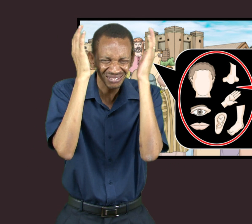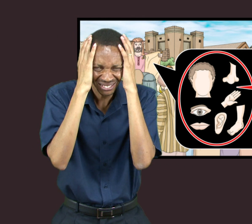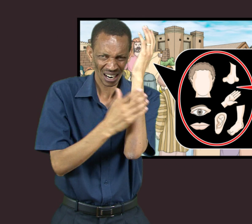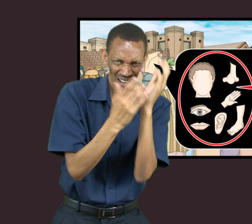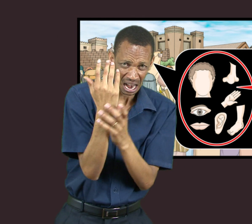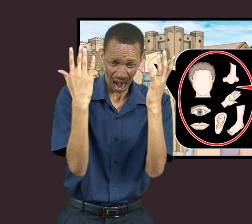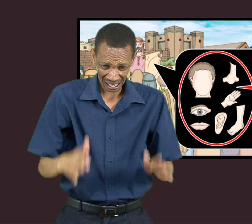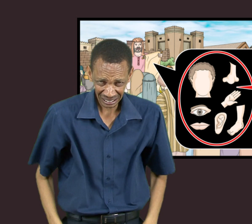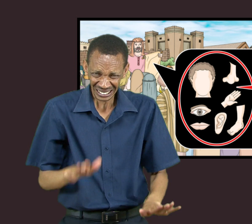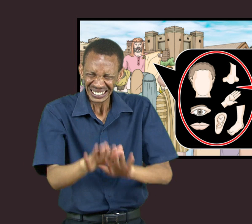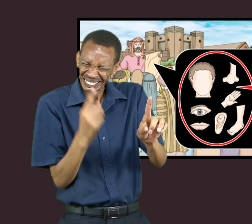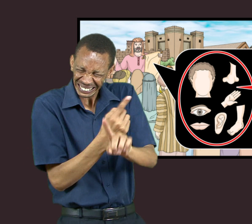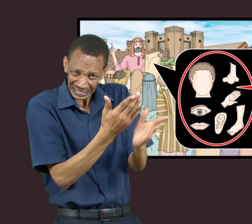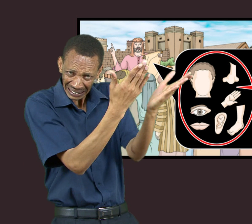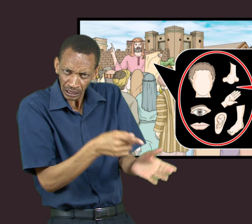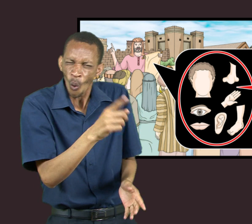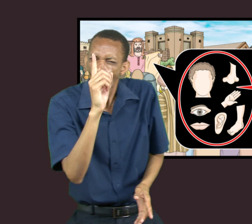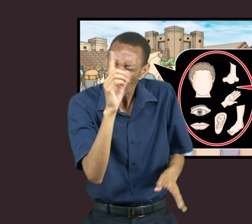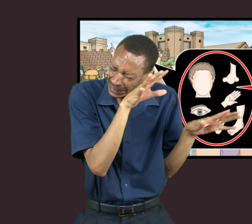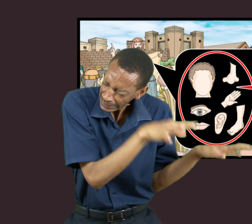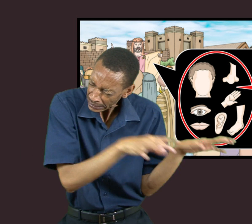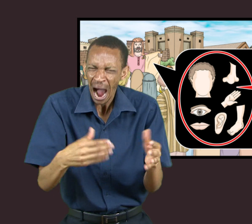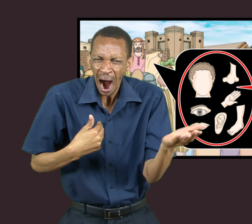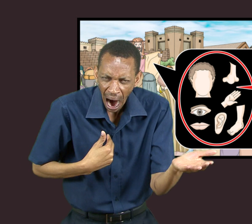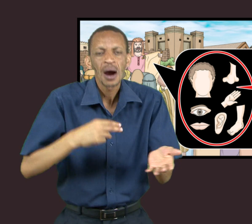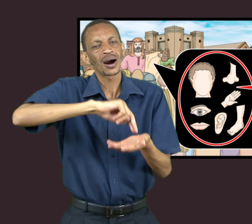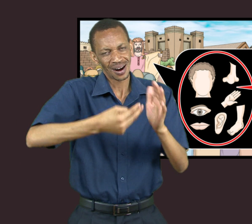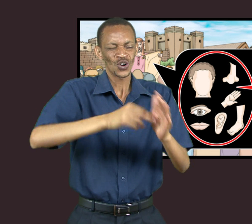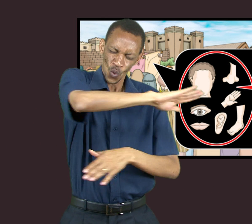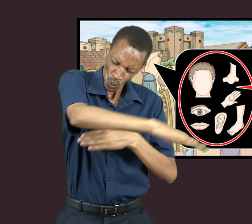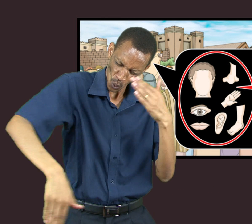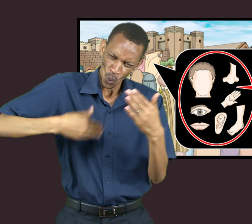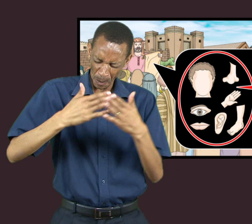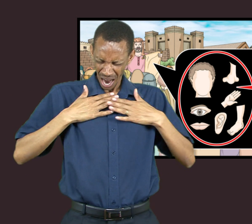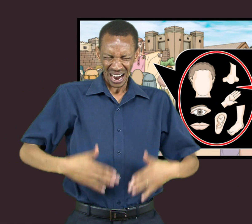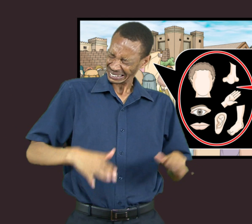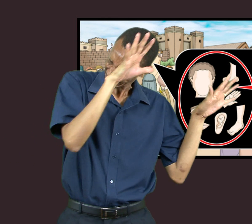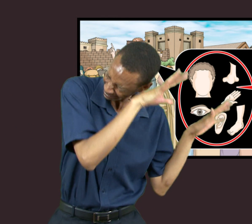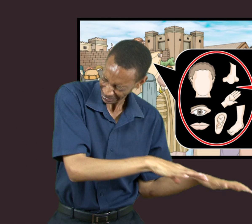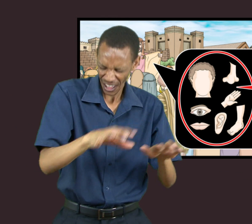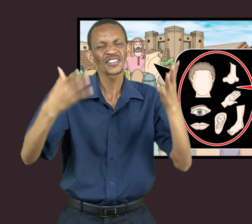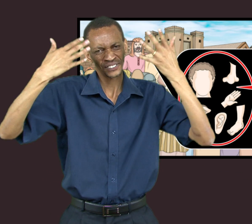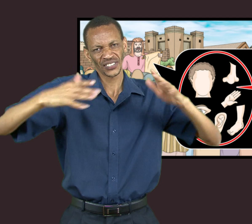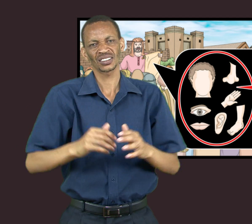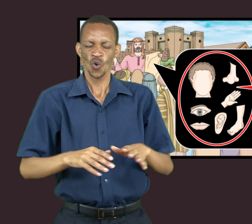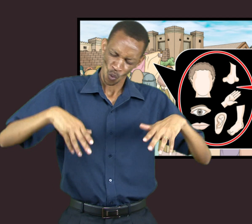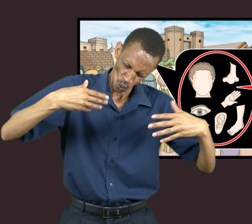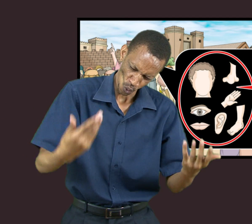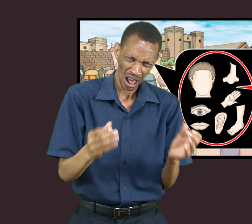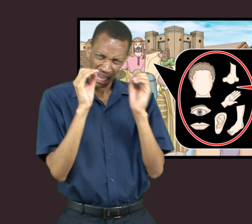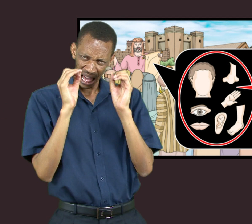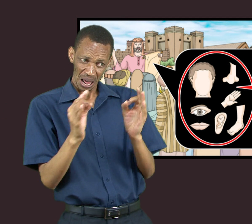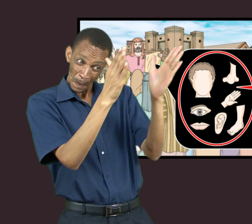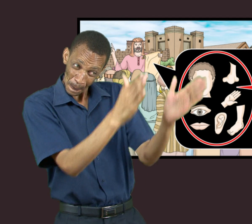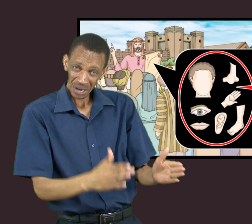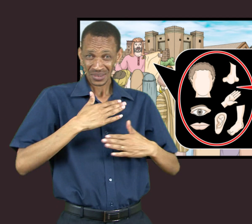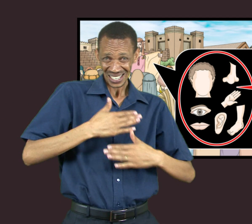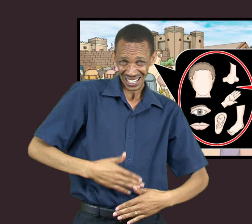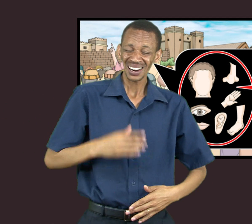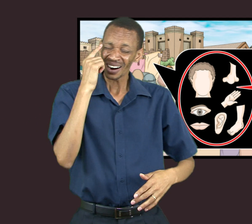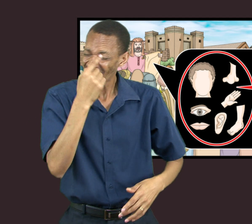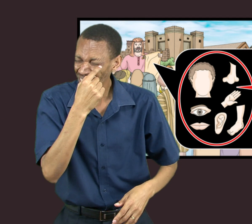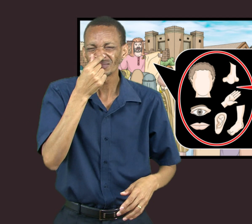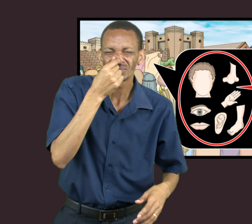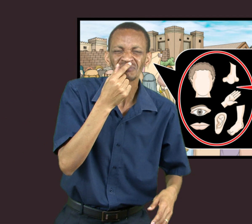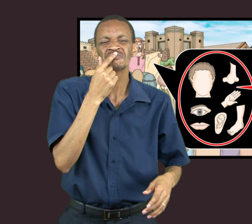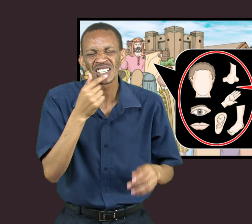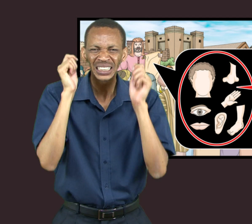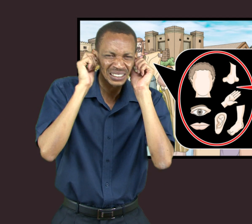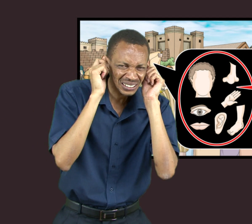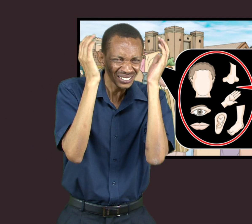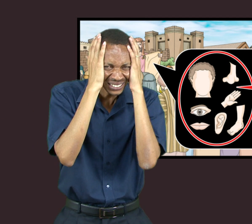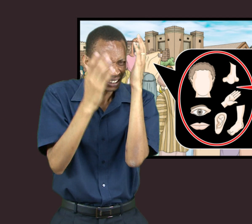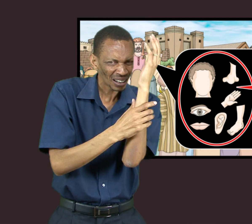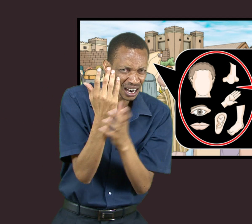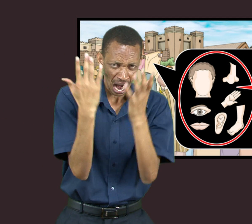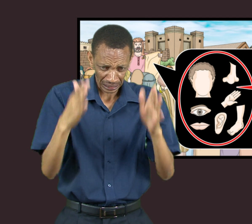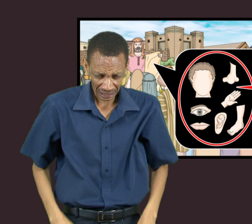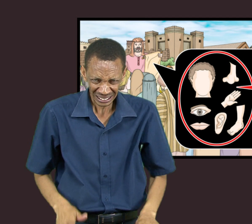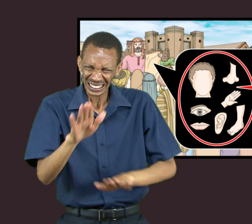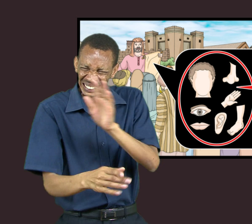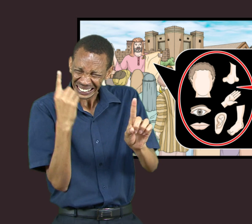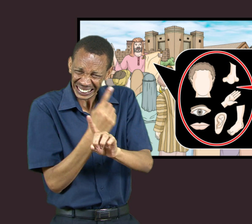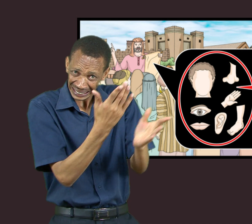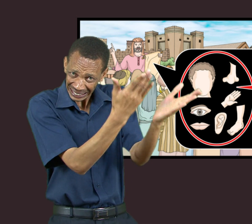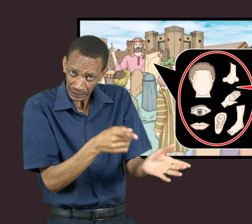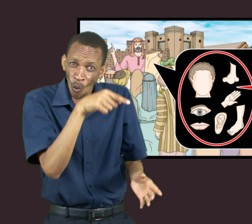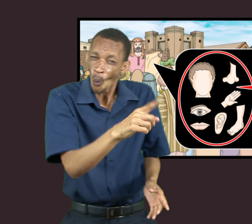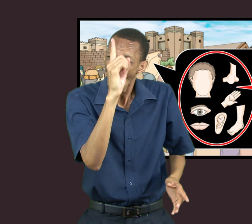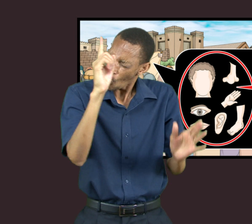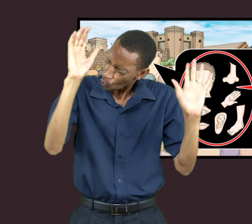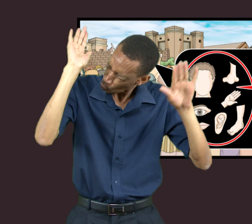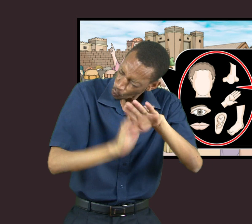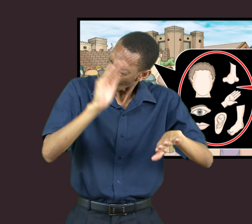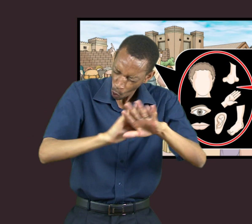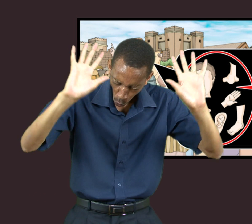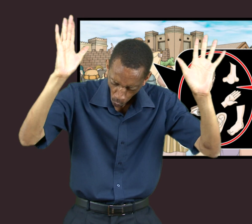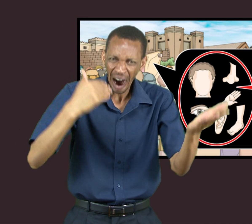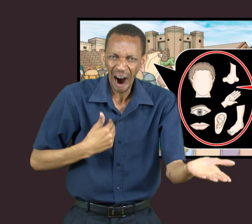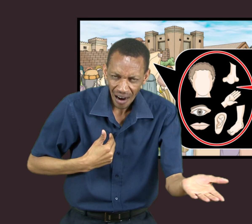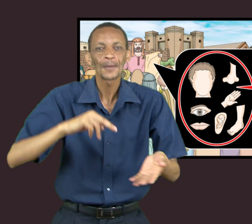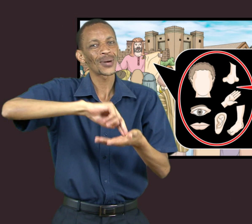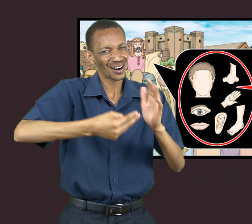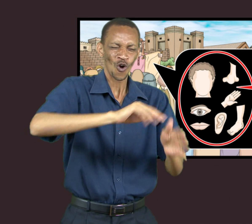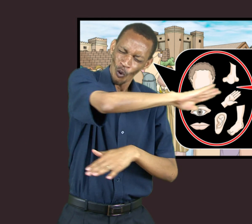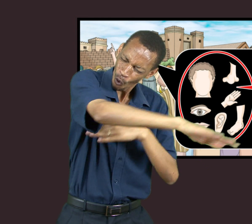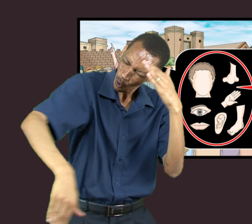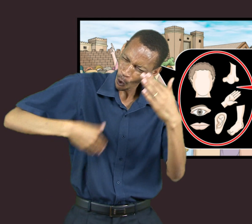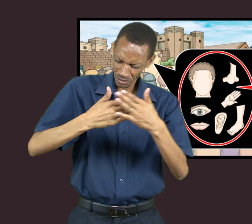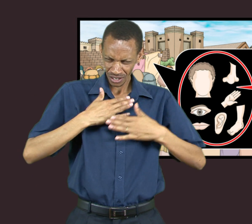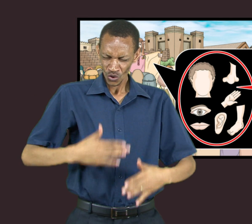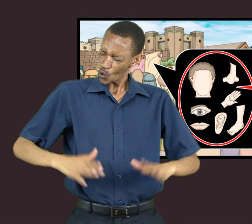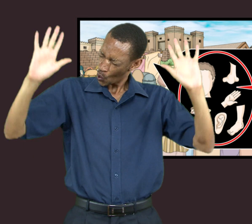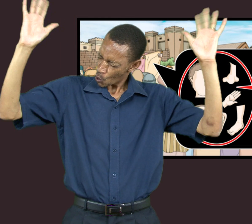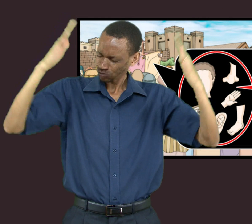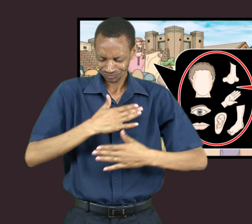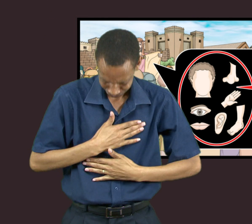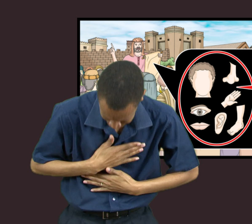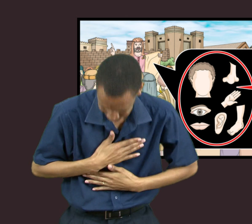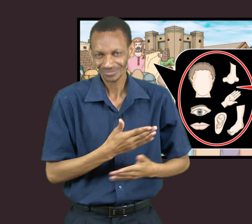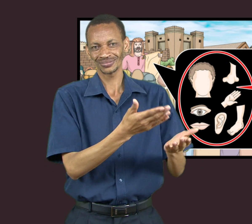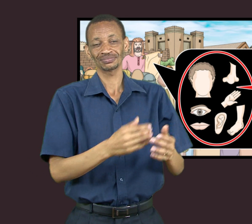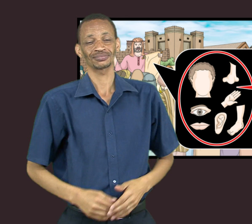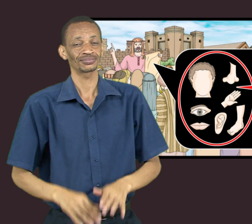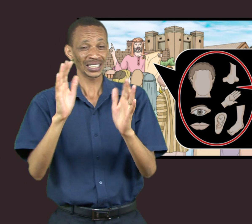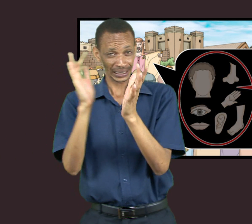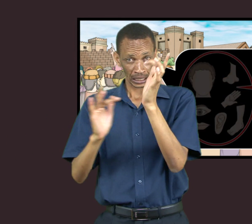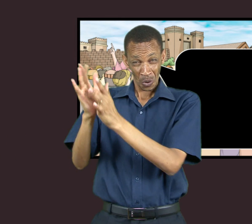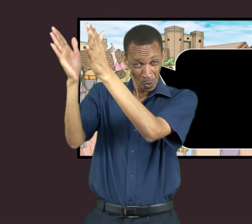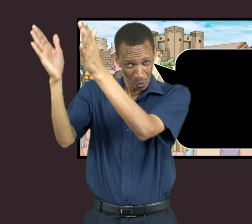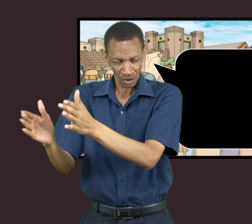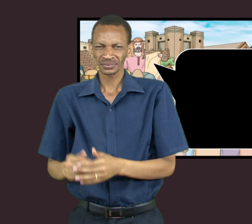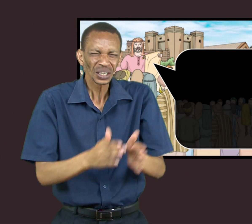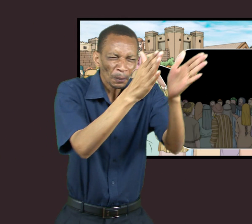If one part suffers, every part suffers with it; if one part is honored, every part rejoices with it.